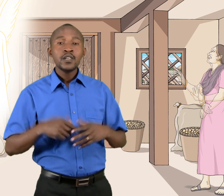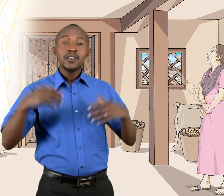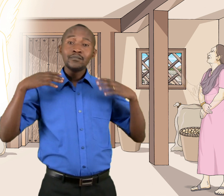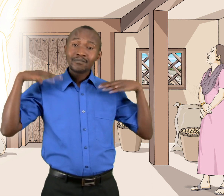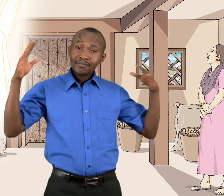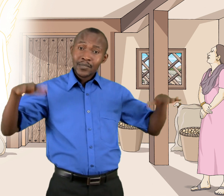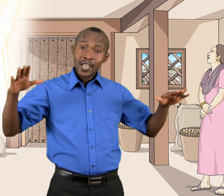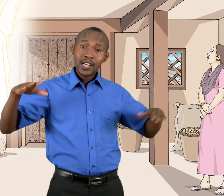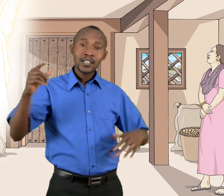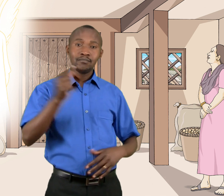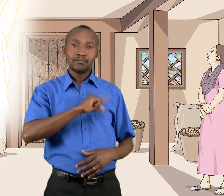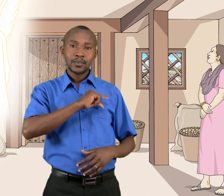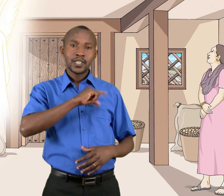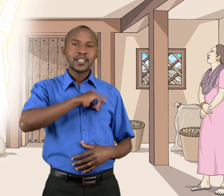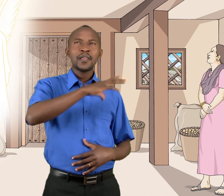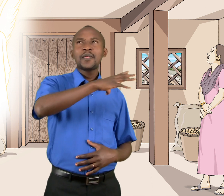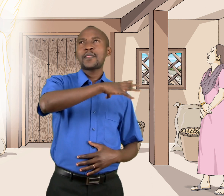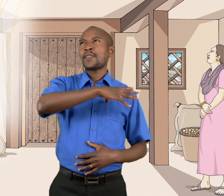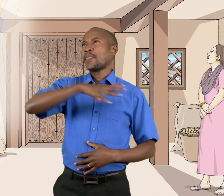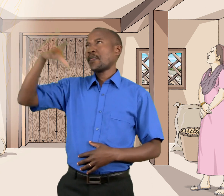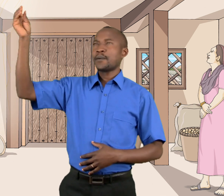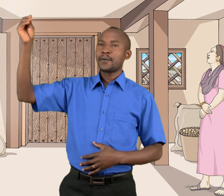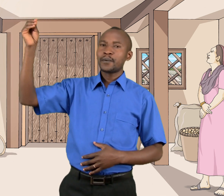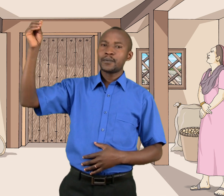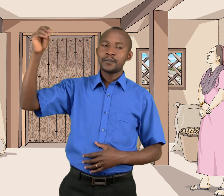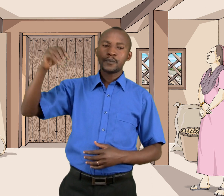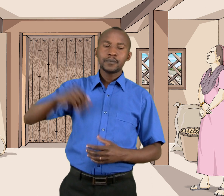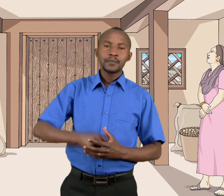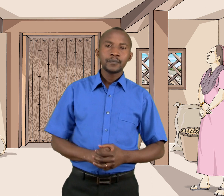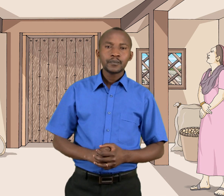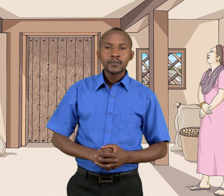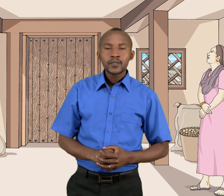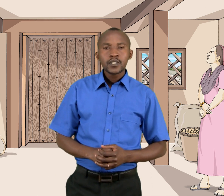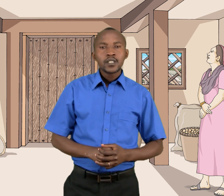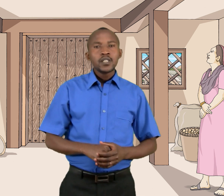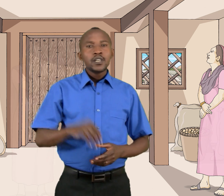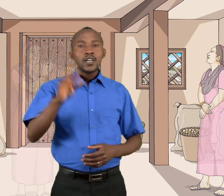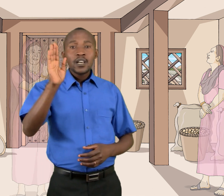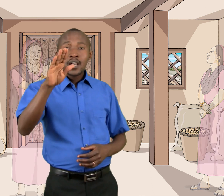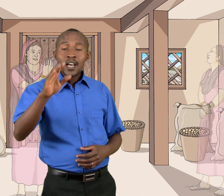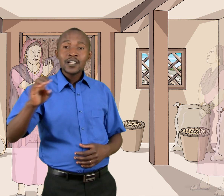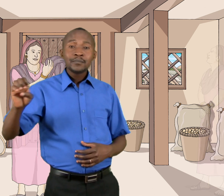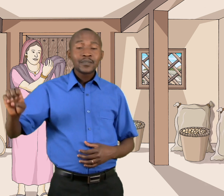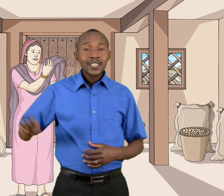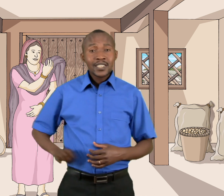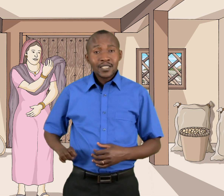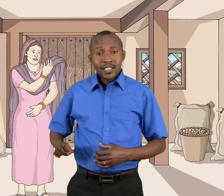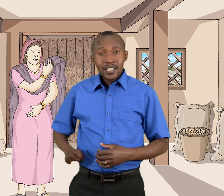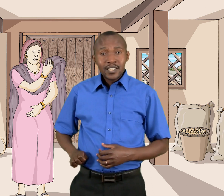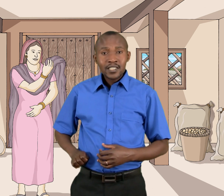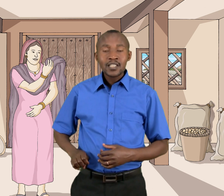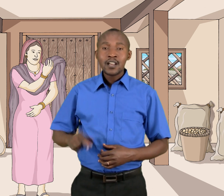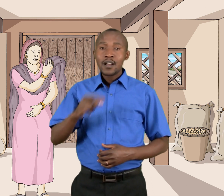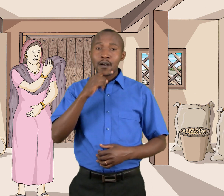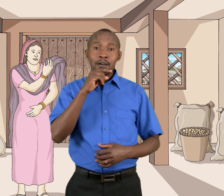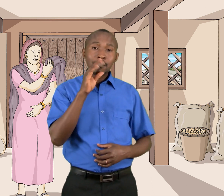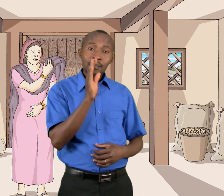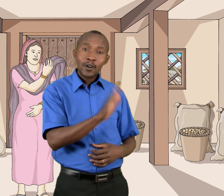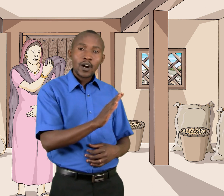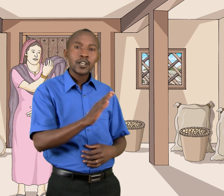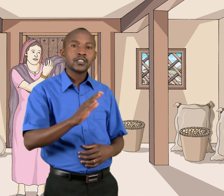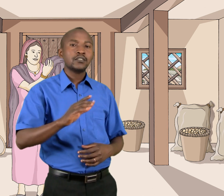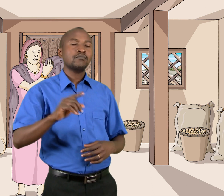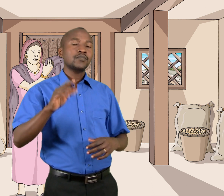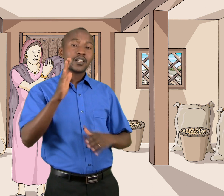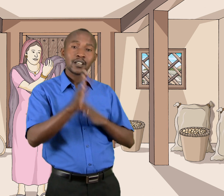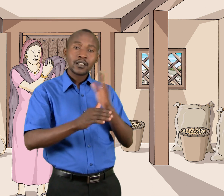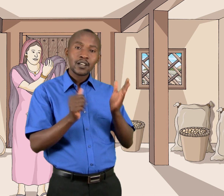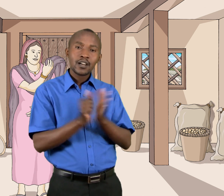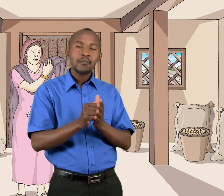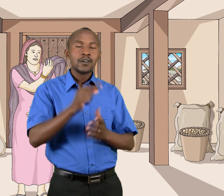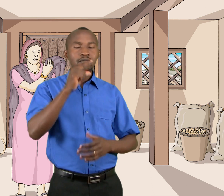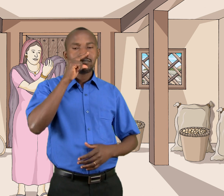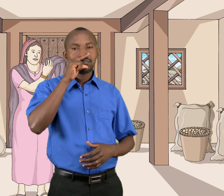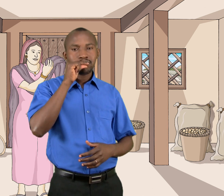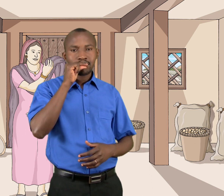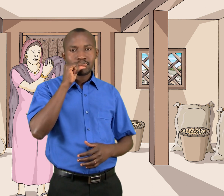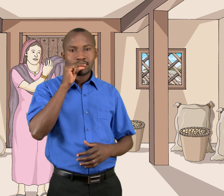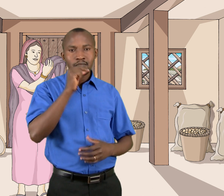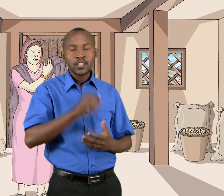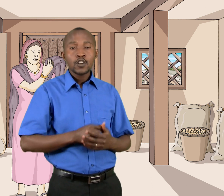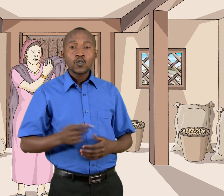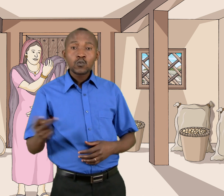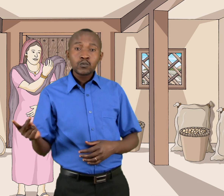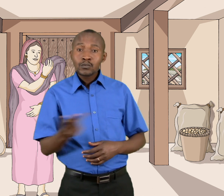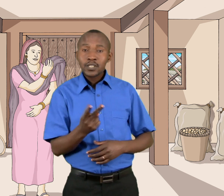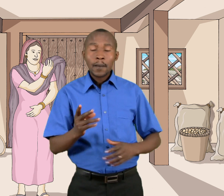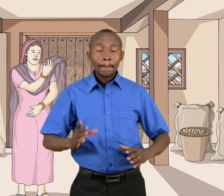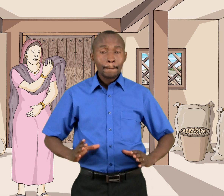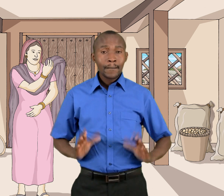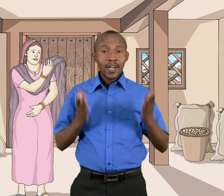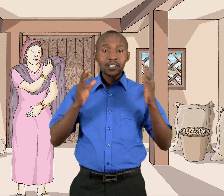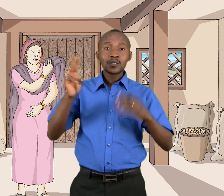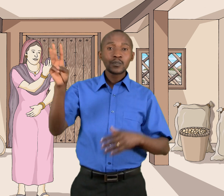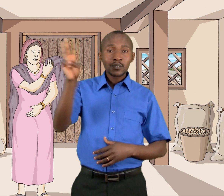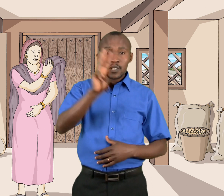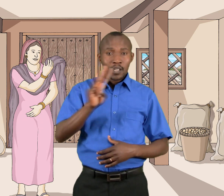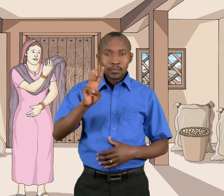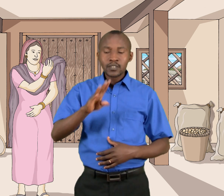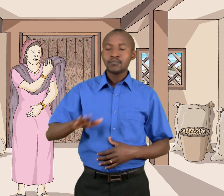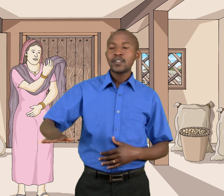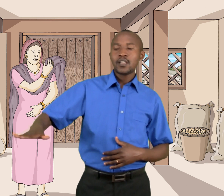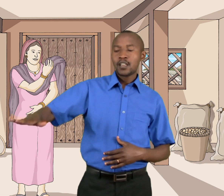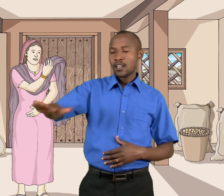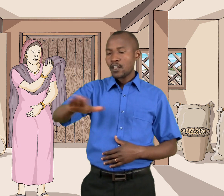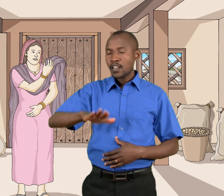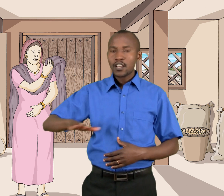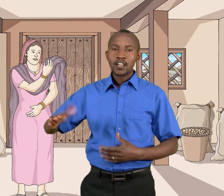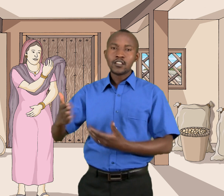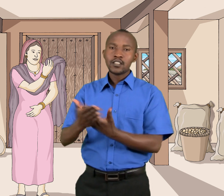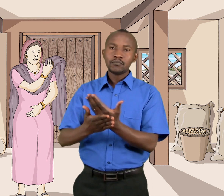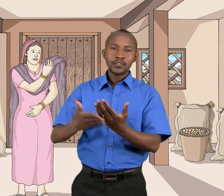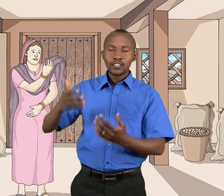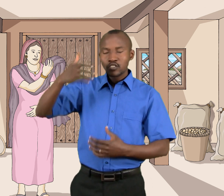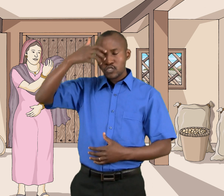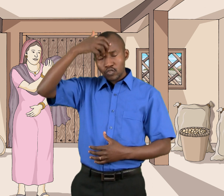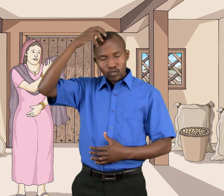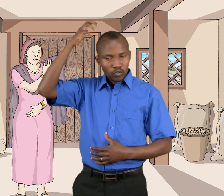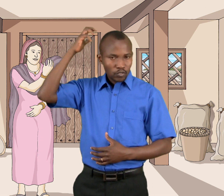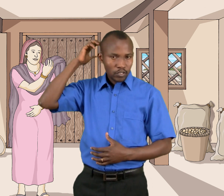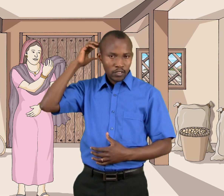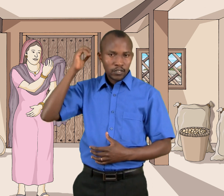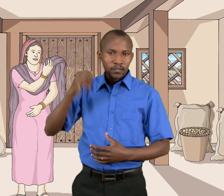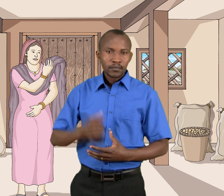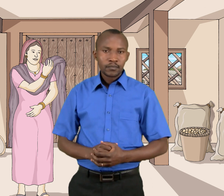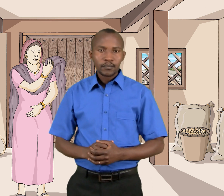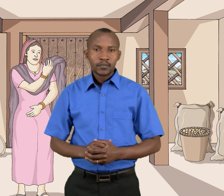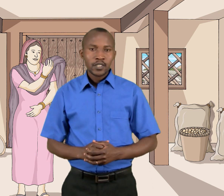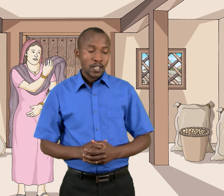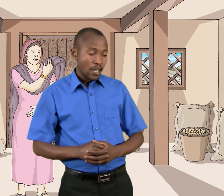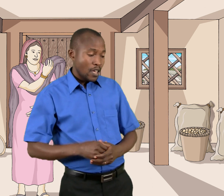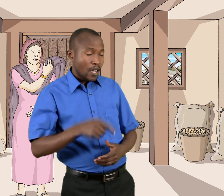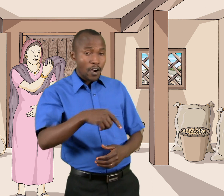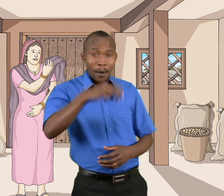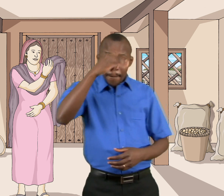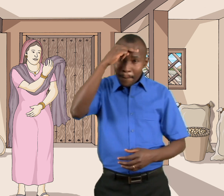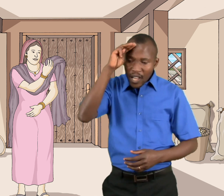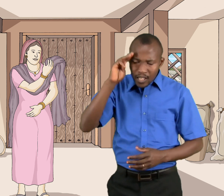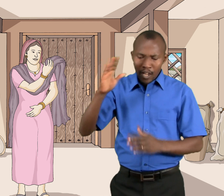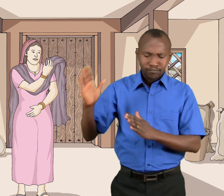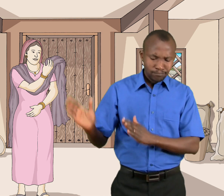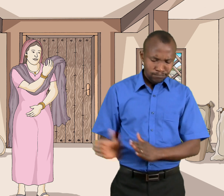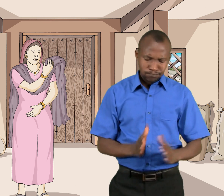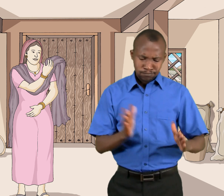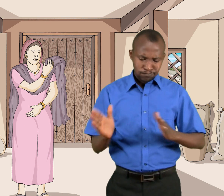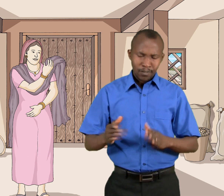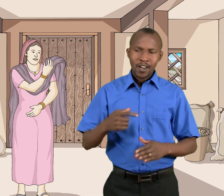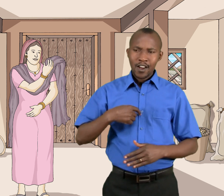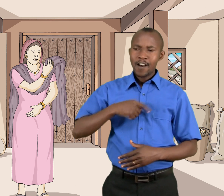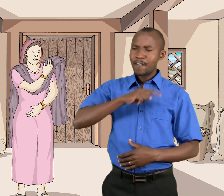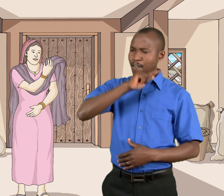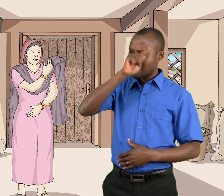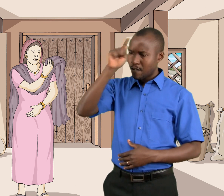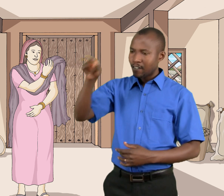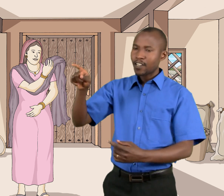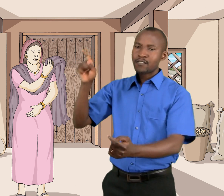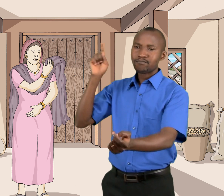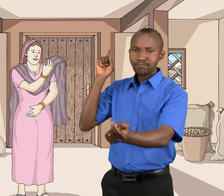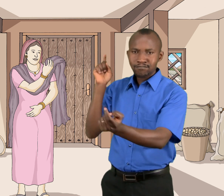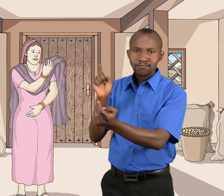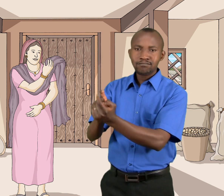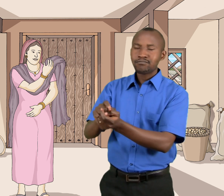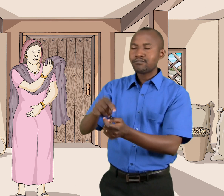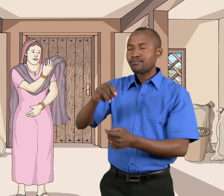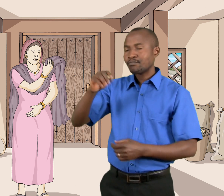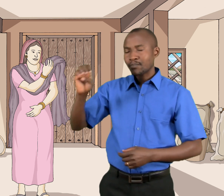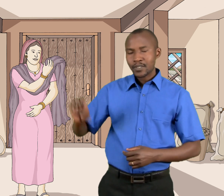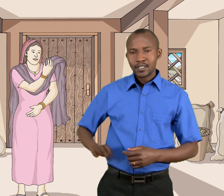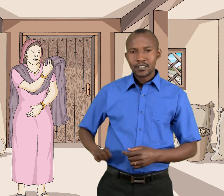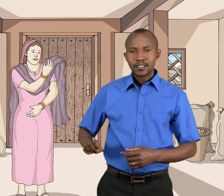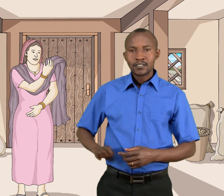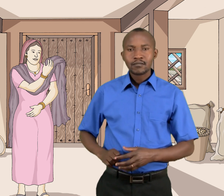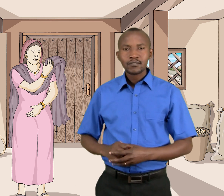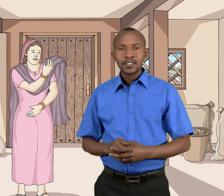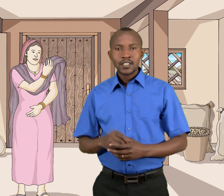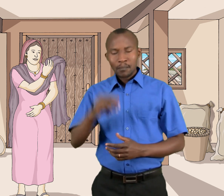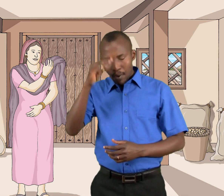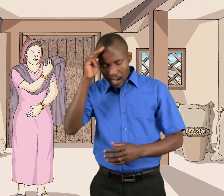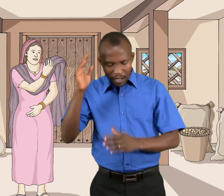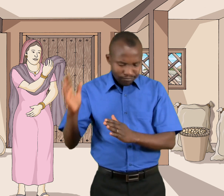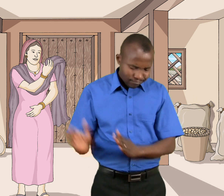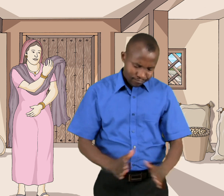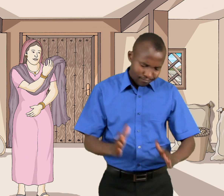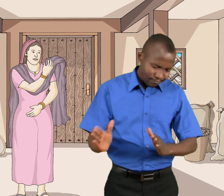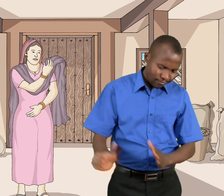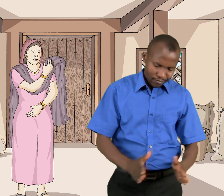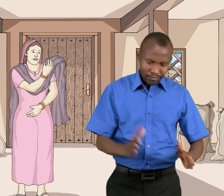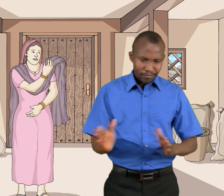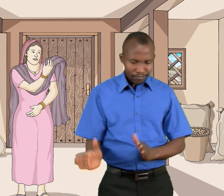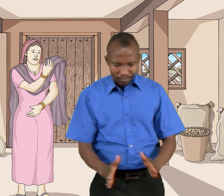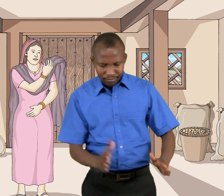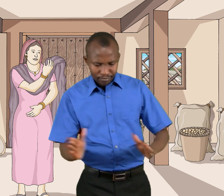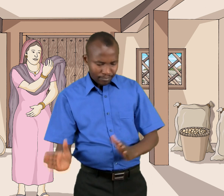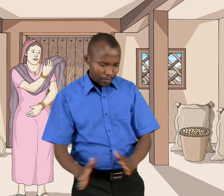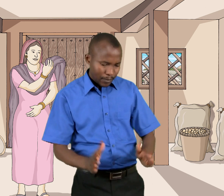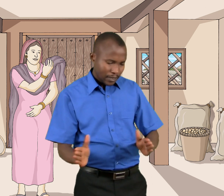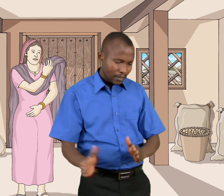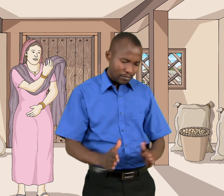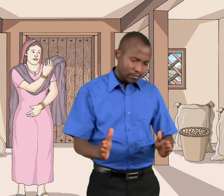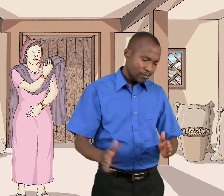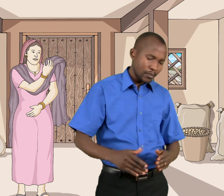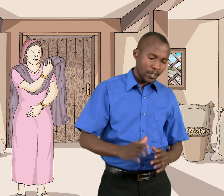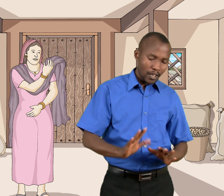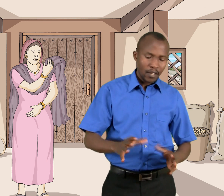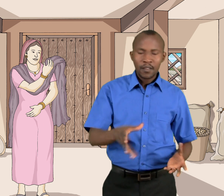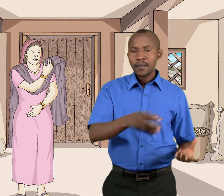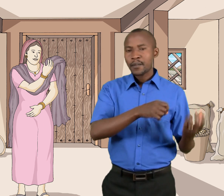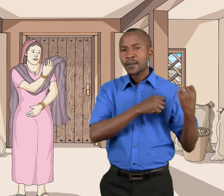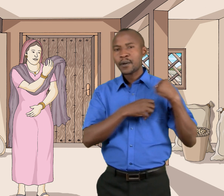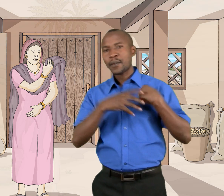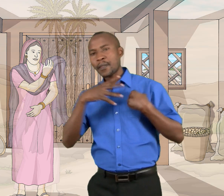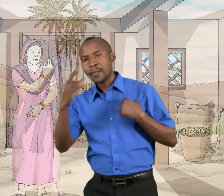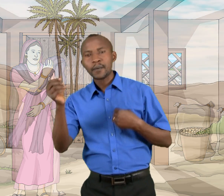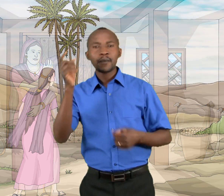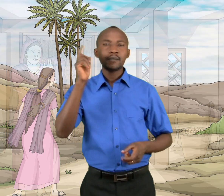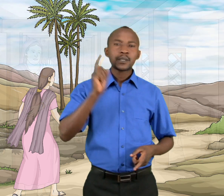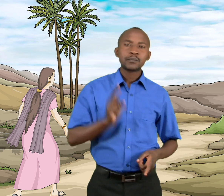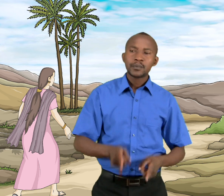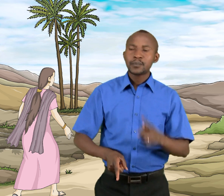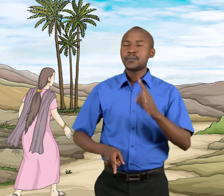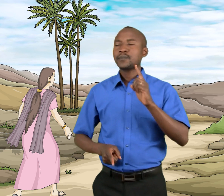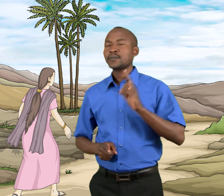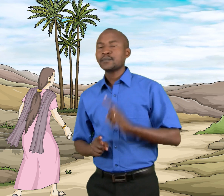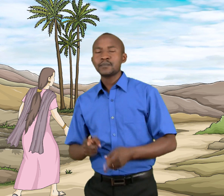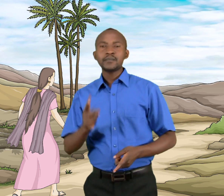Then the angel left her.